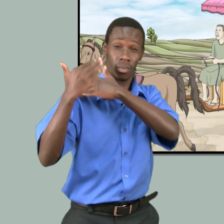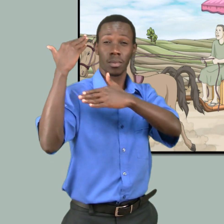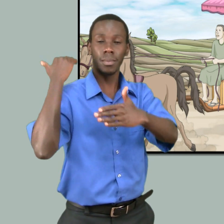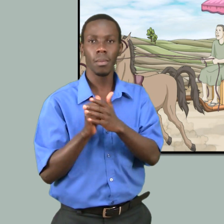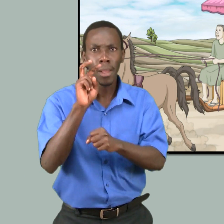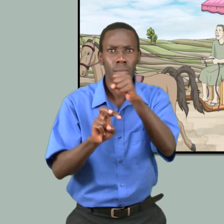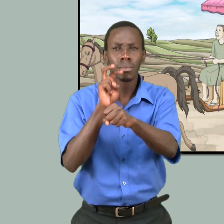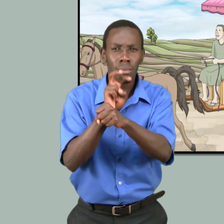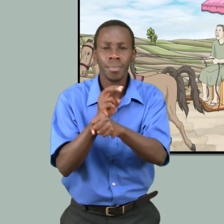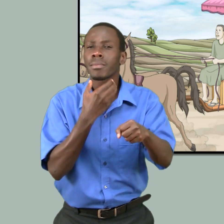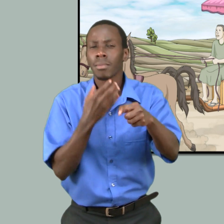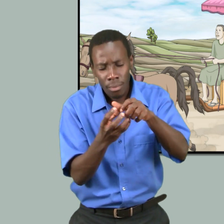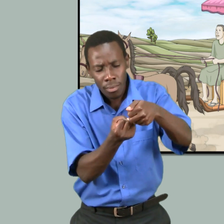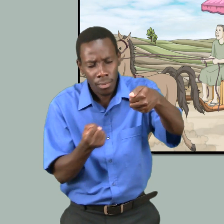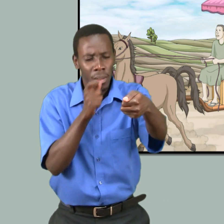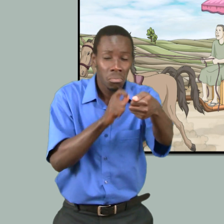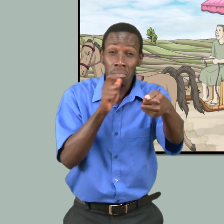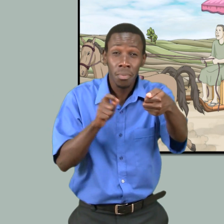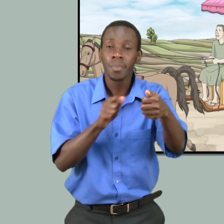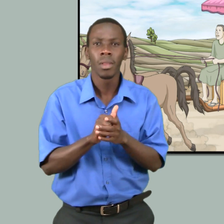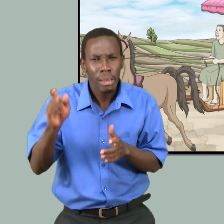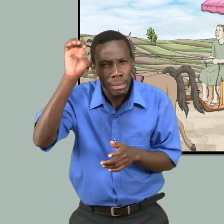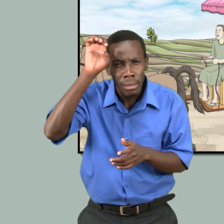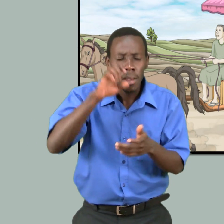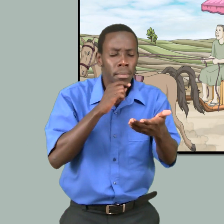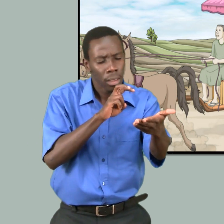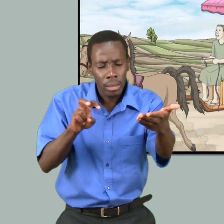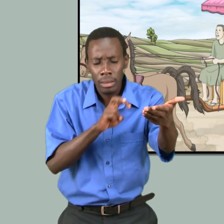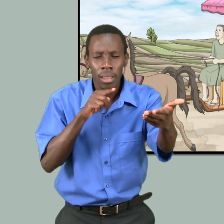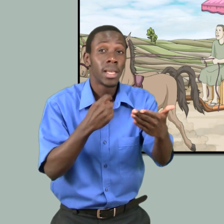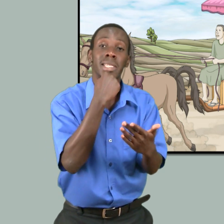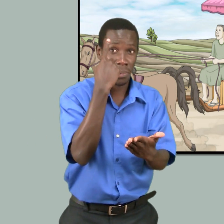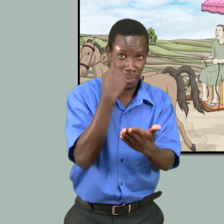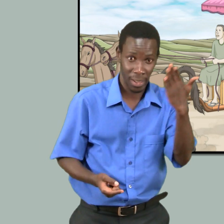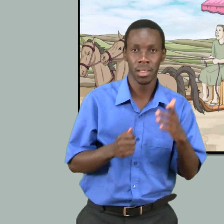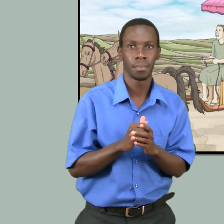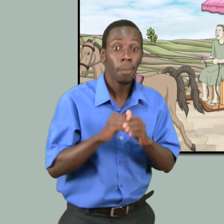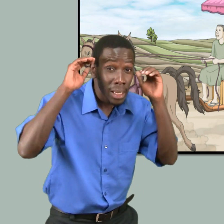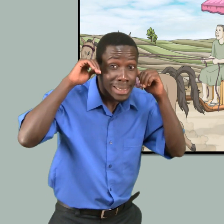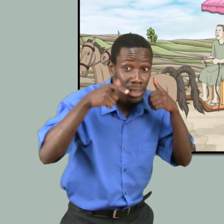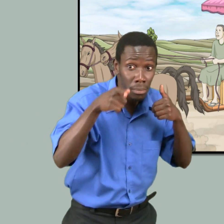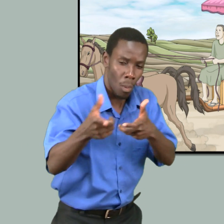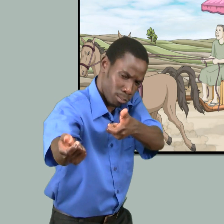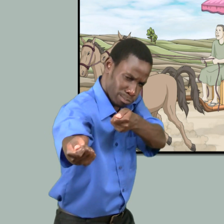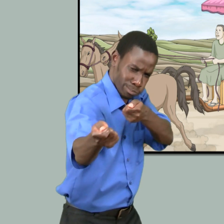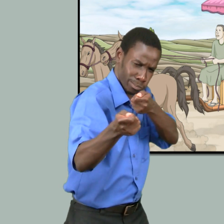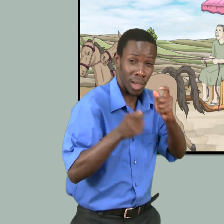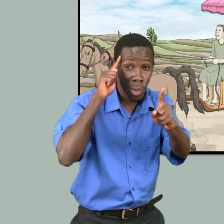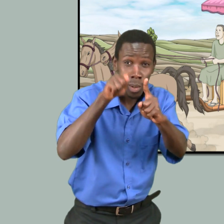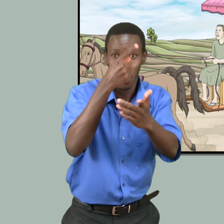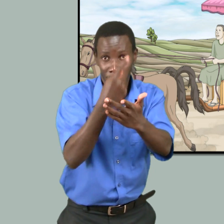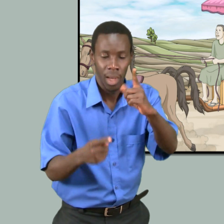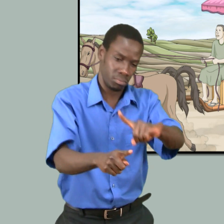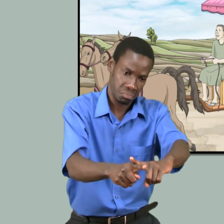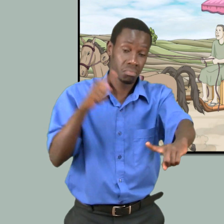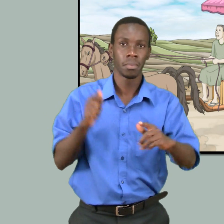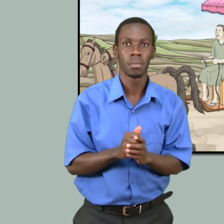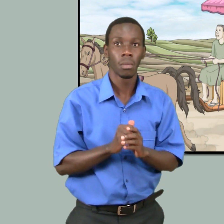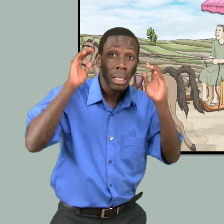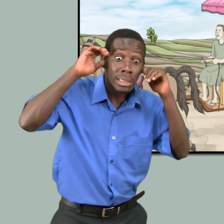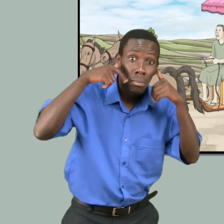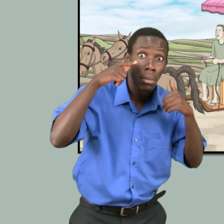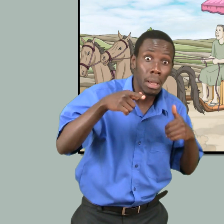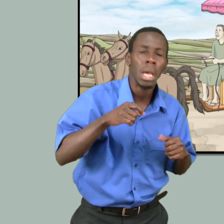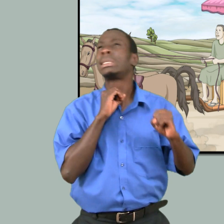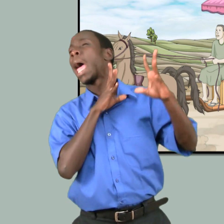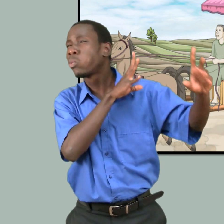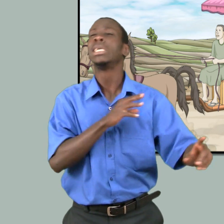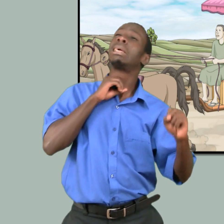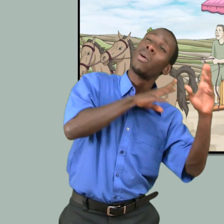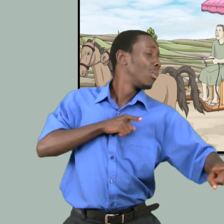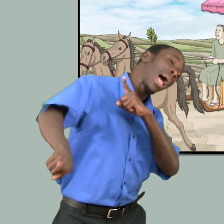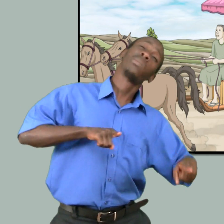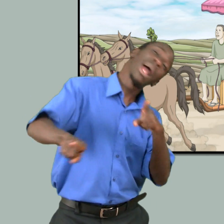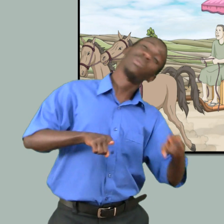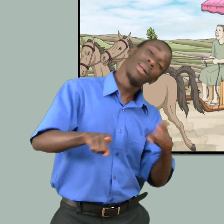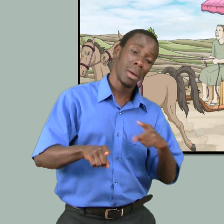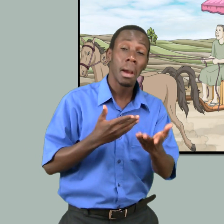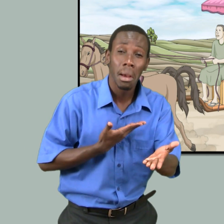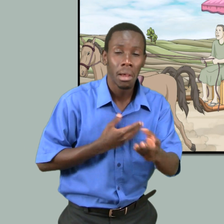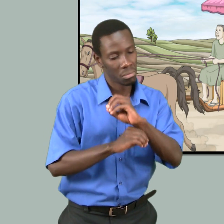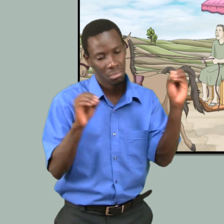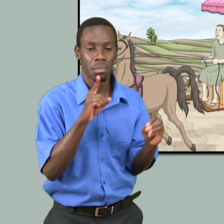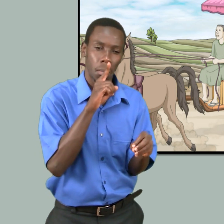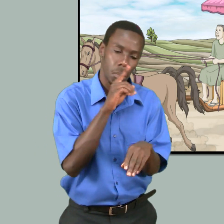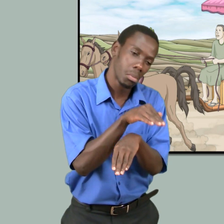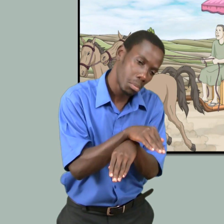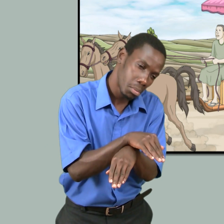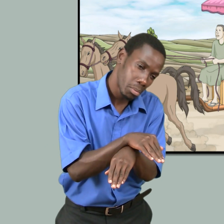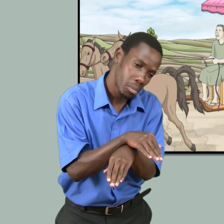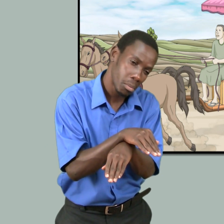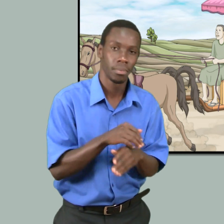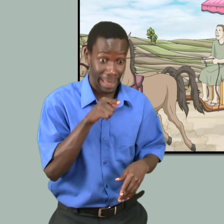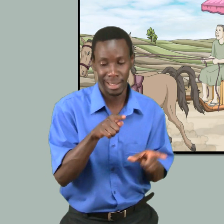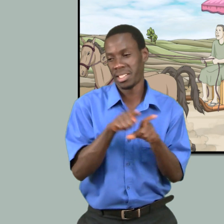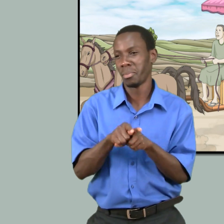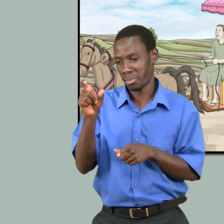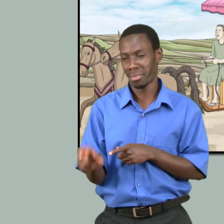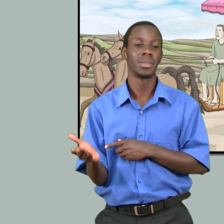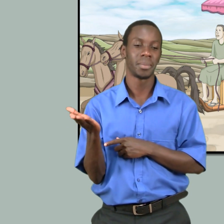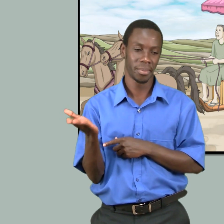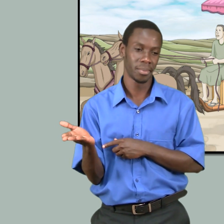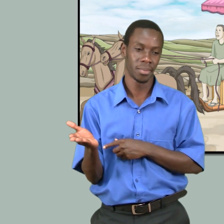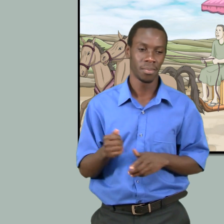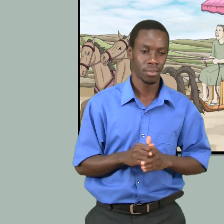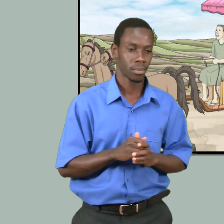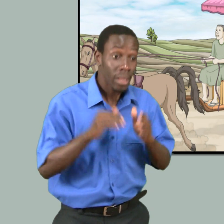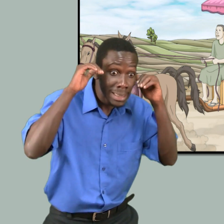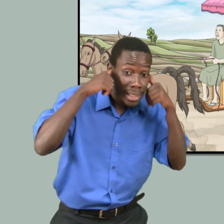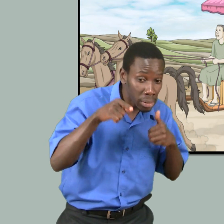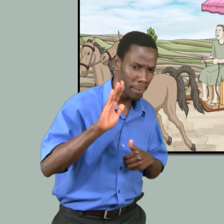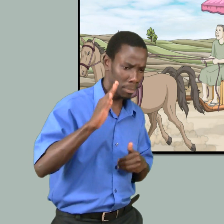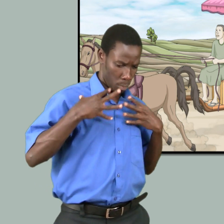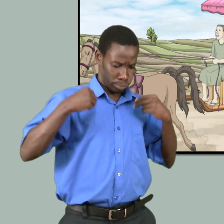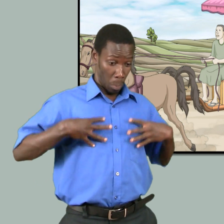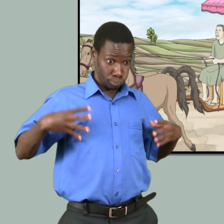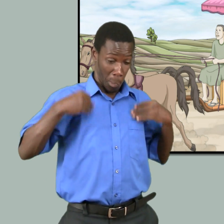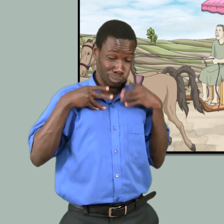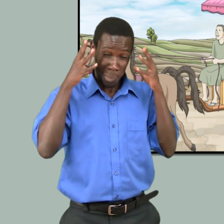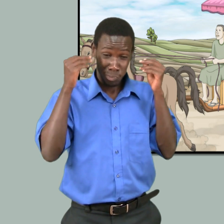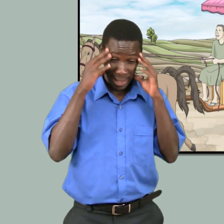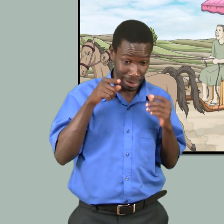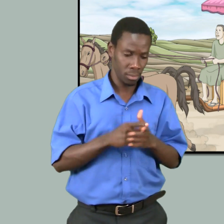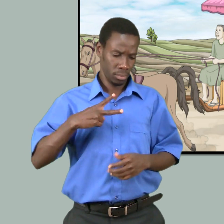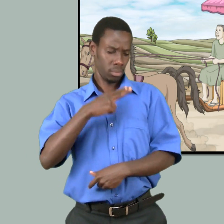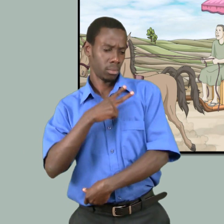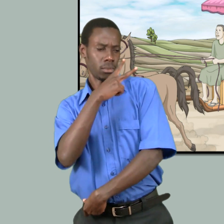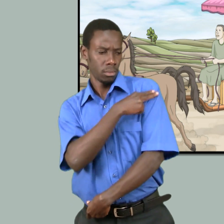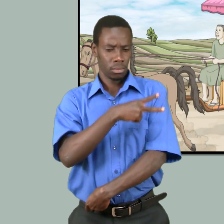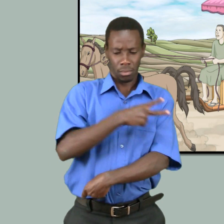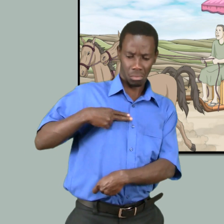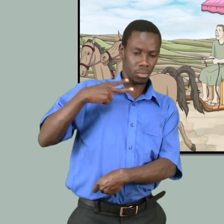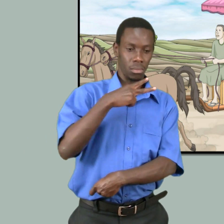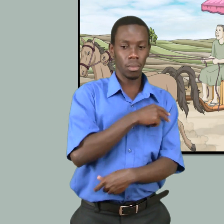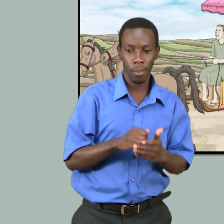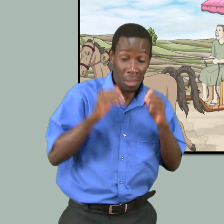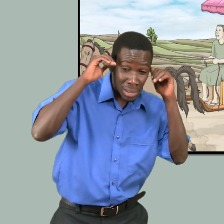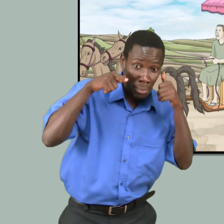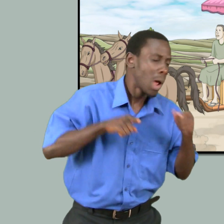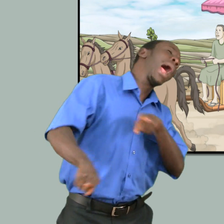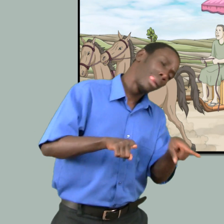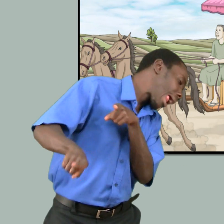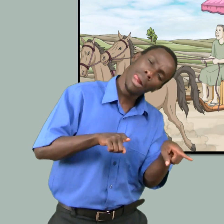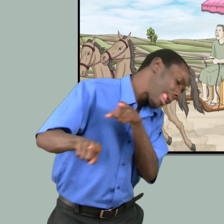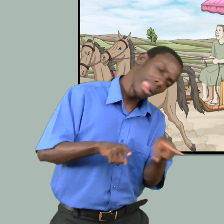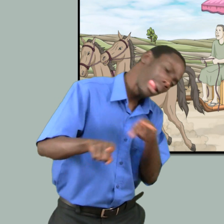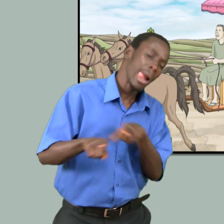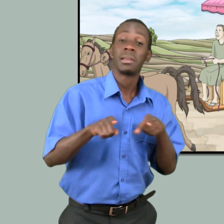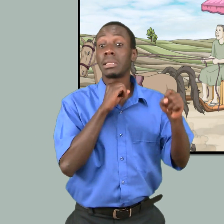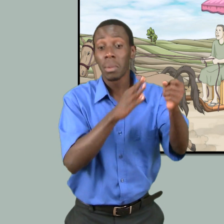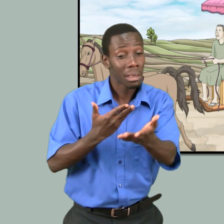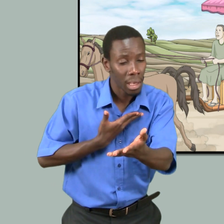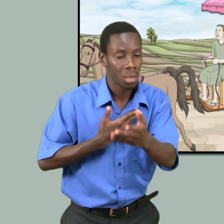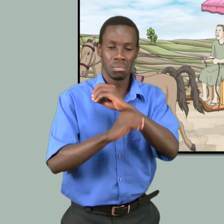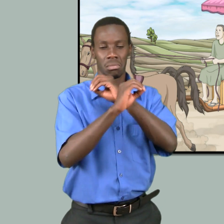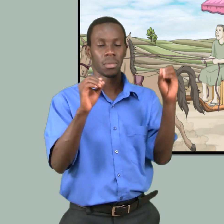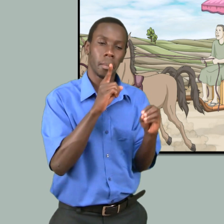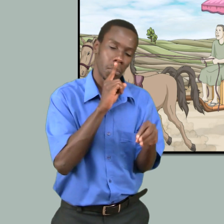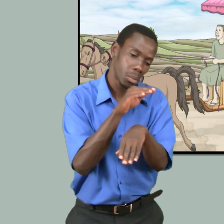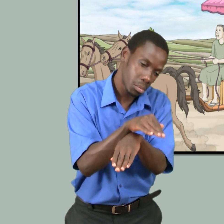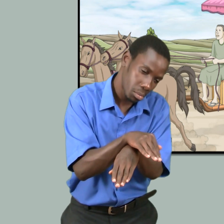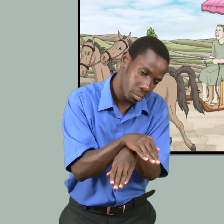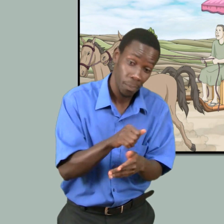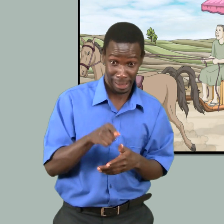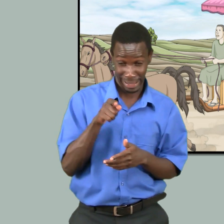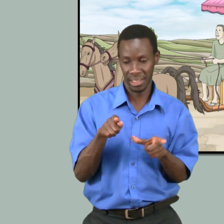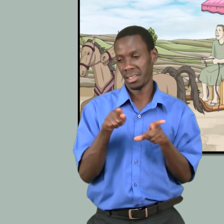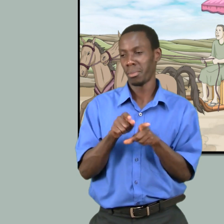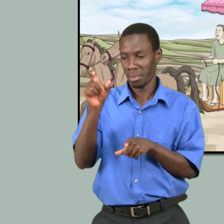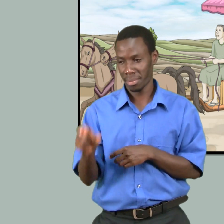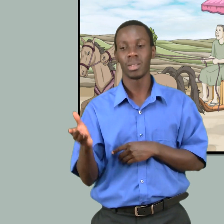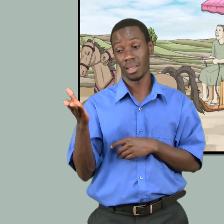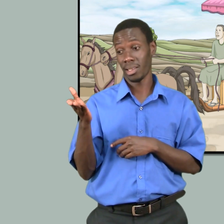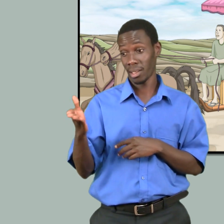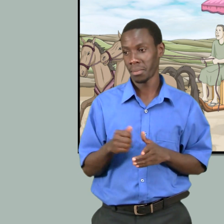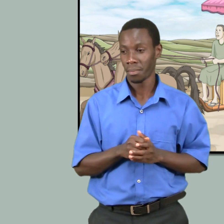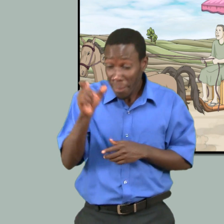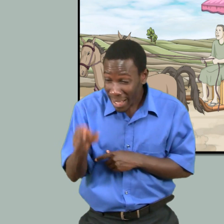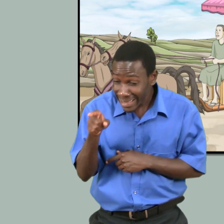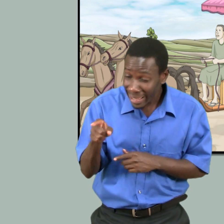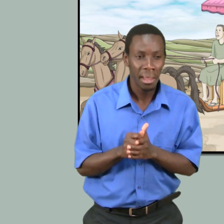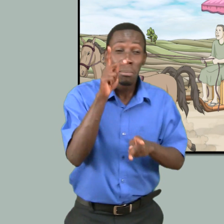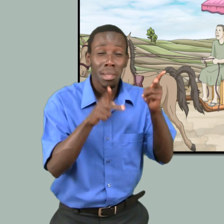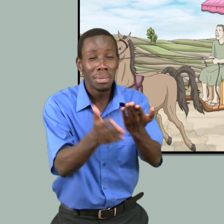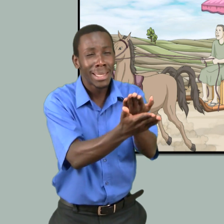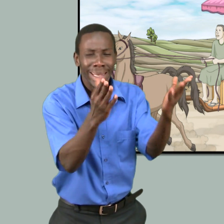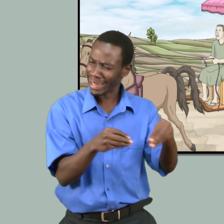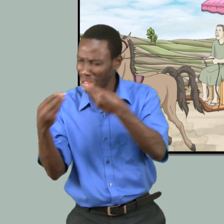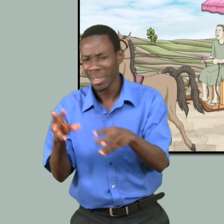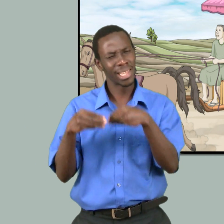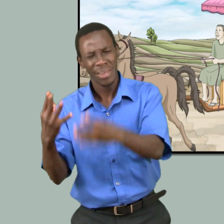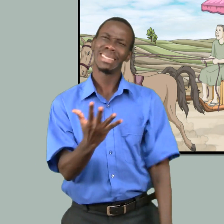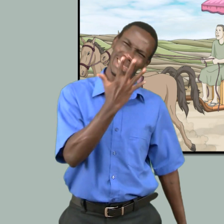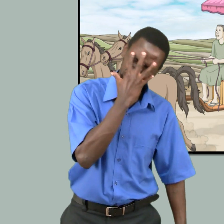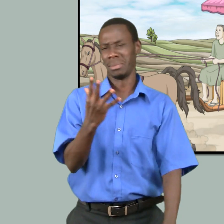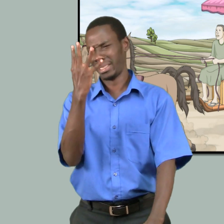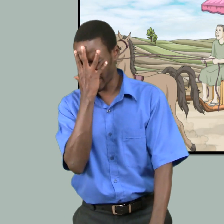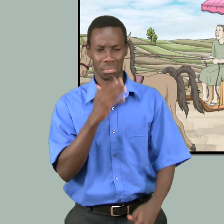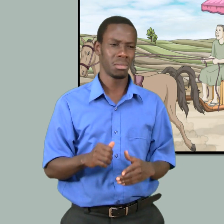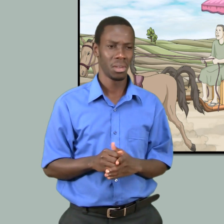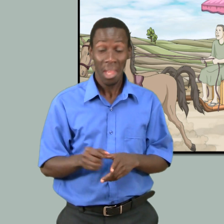The eunuch was reading this passage of Scripture: “He was led like a sheep to the slaughter, and as a lamb before the shearer is silent, so He did not open His mouth.